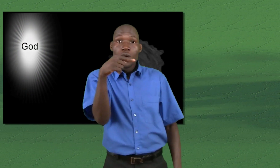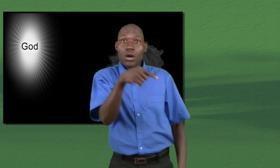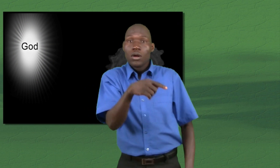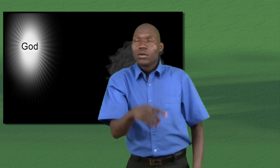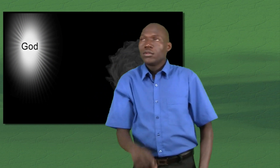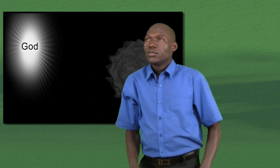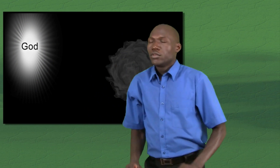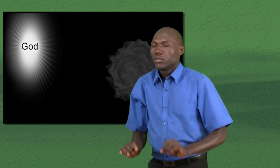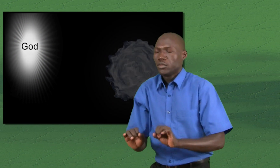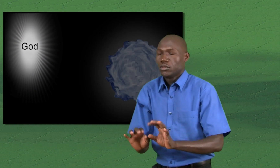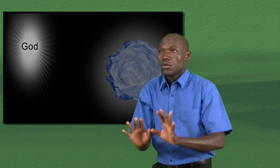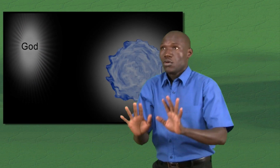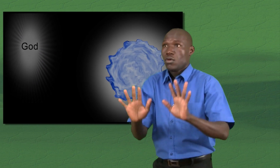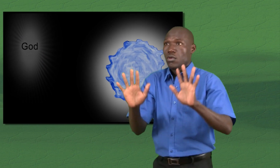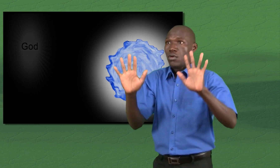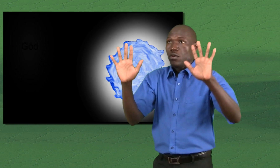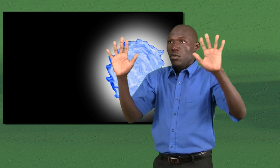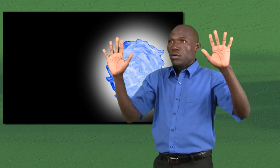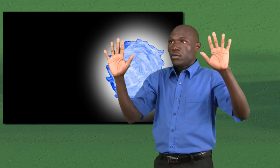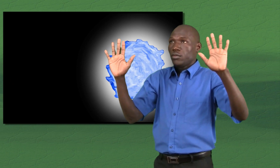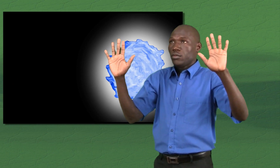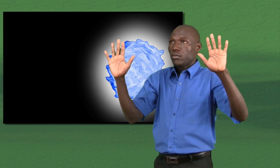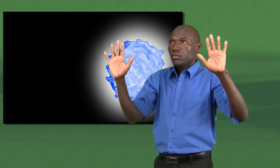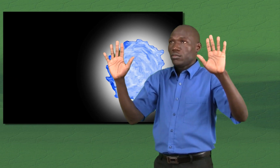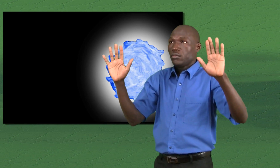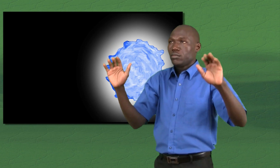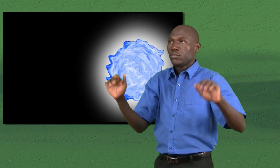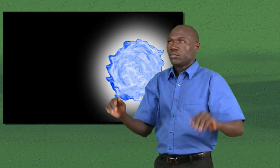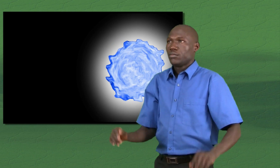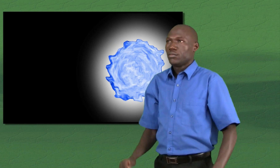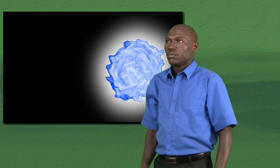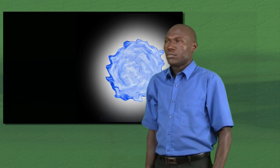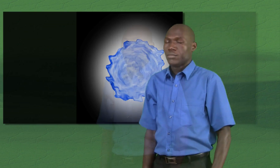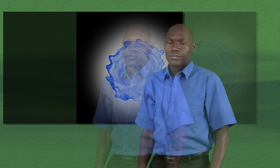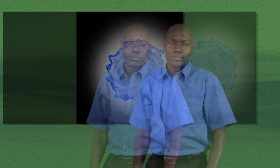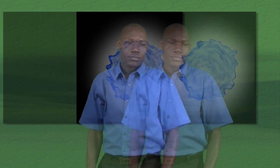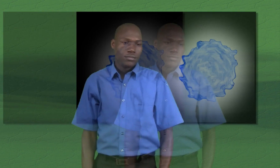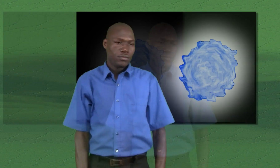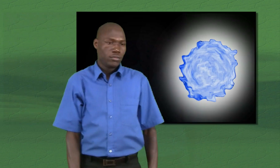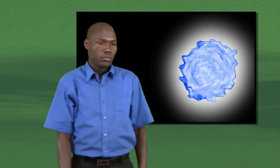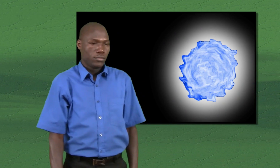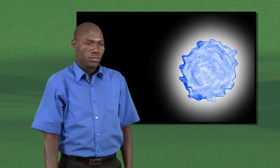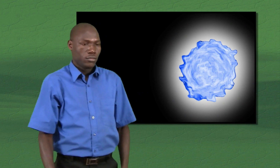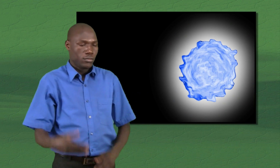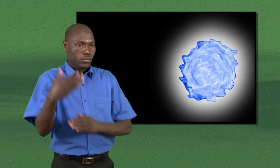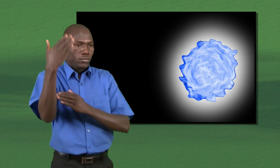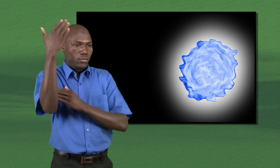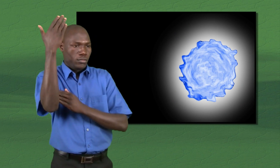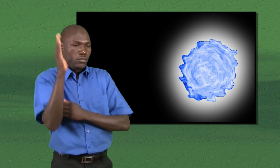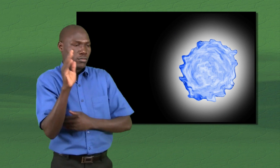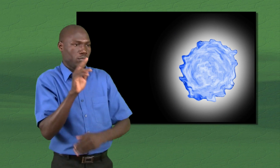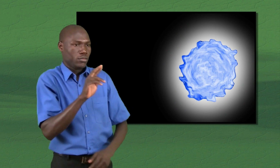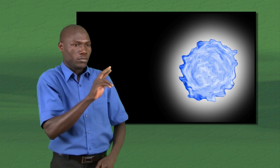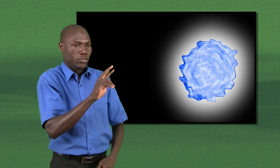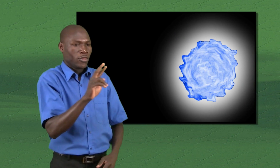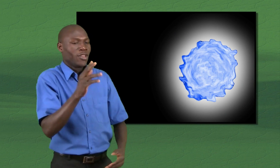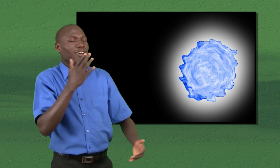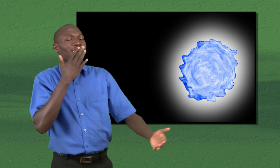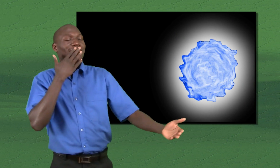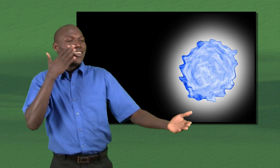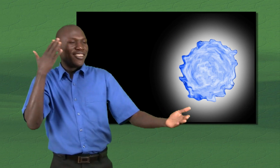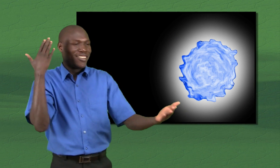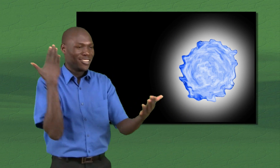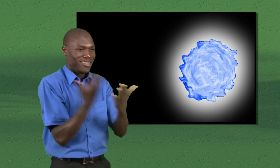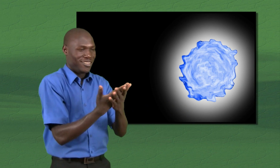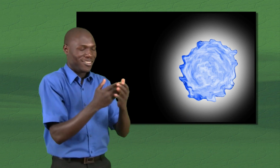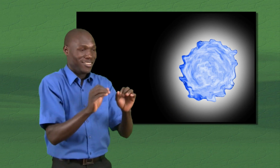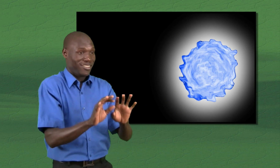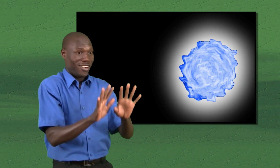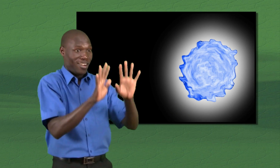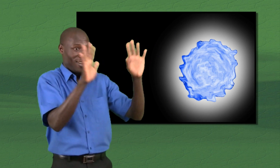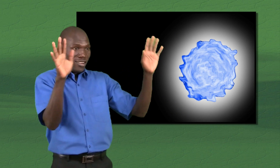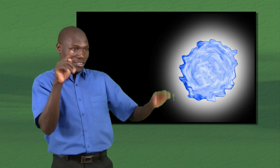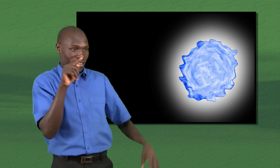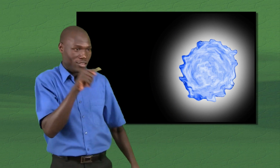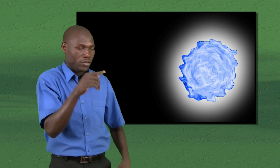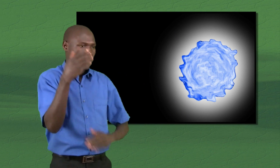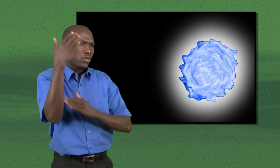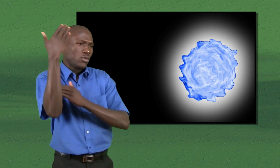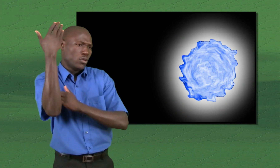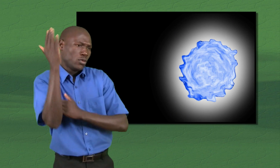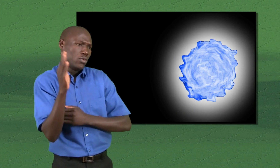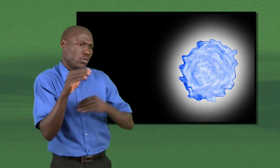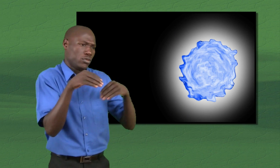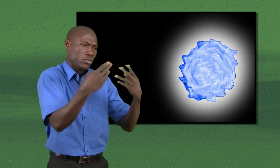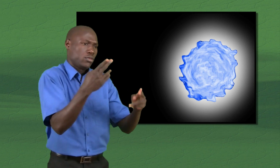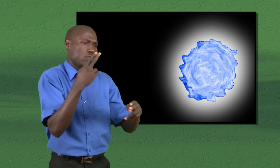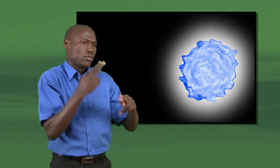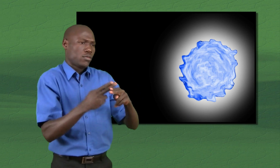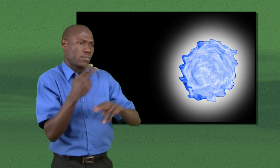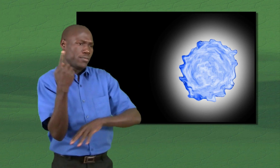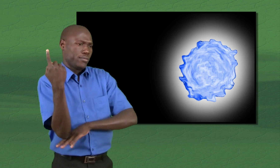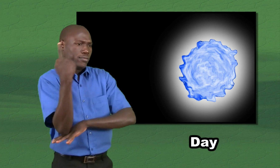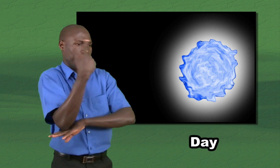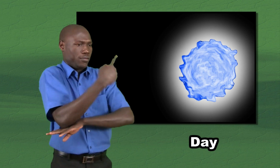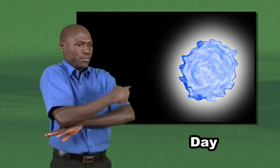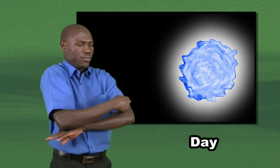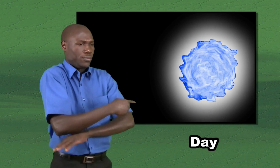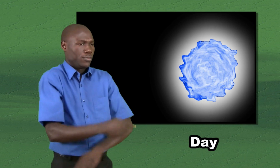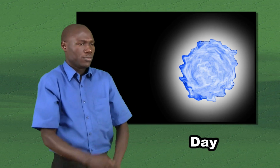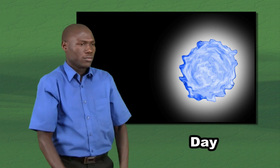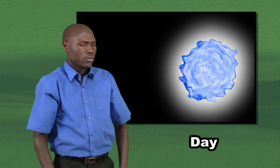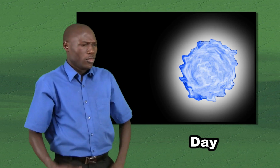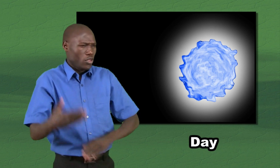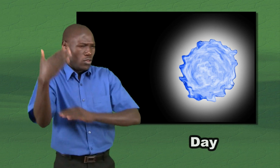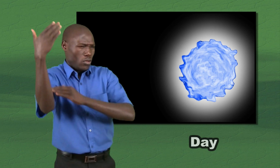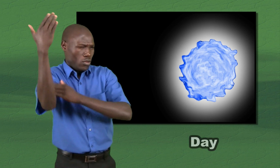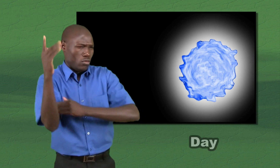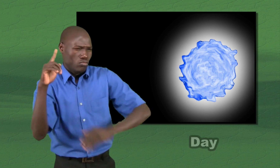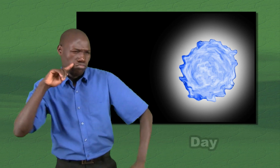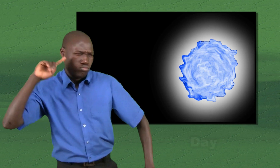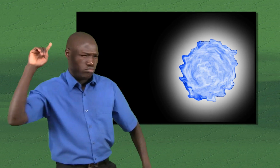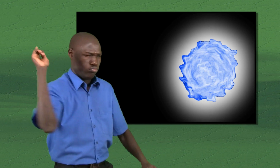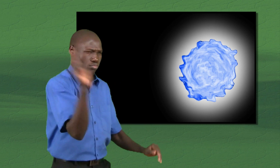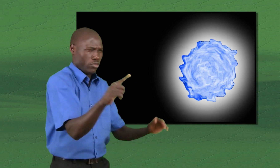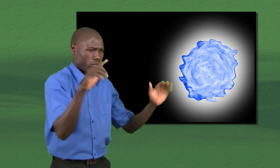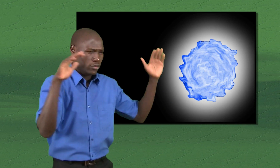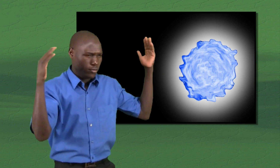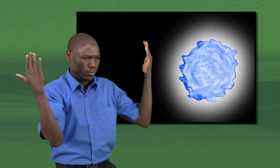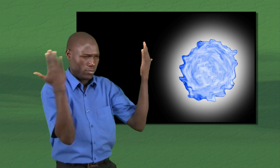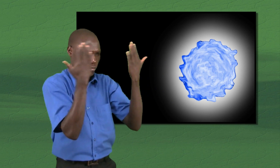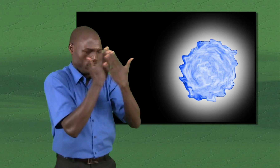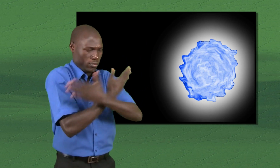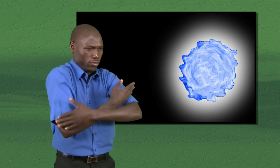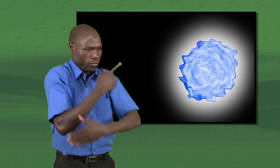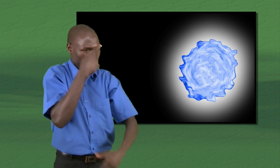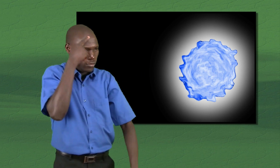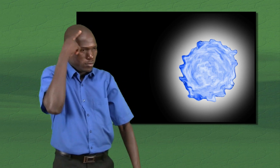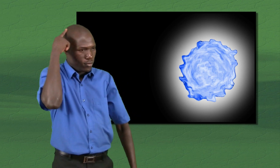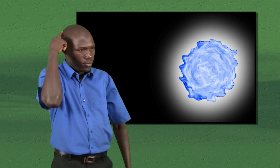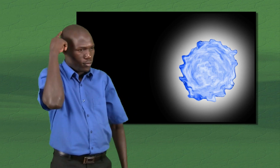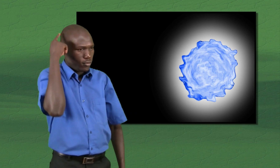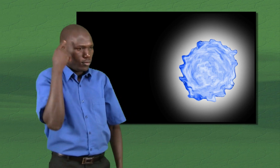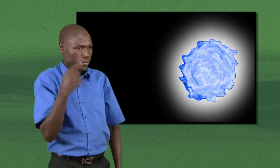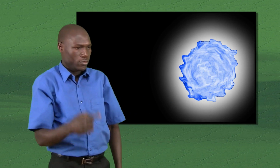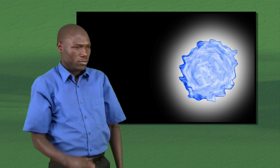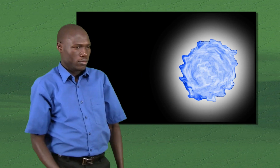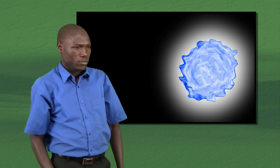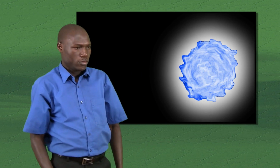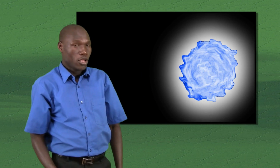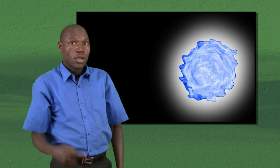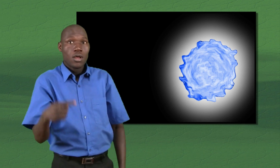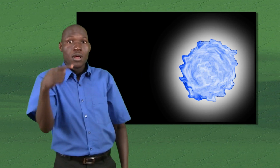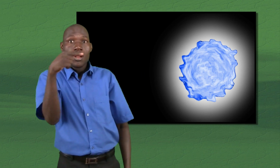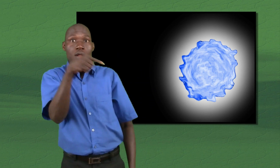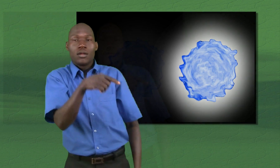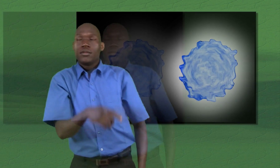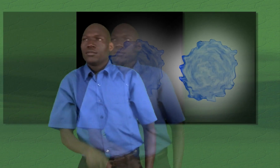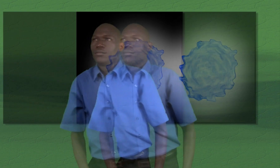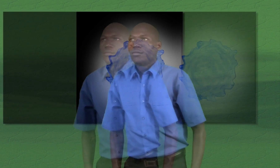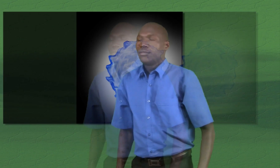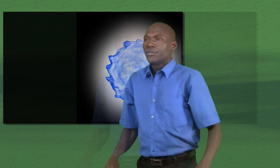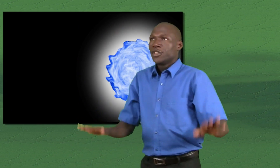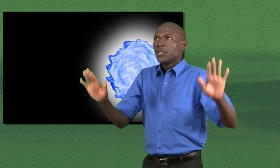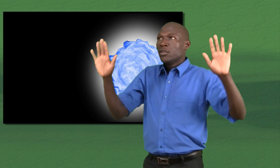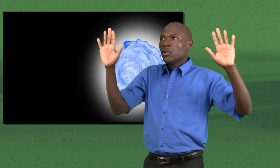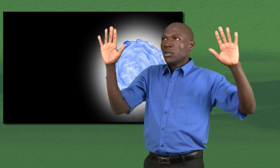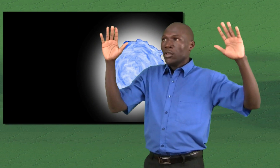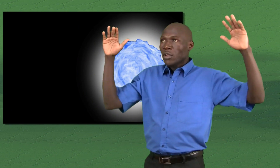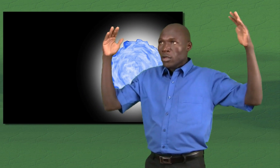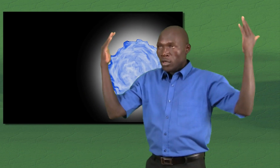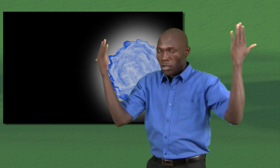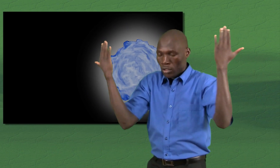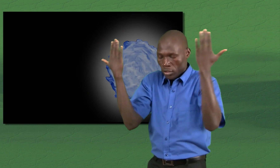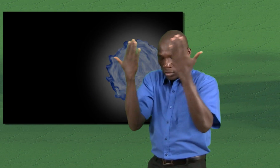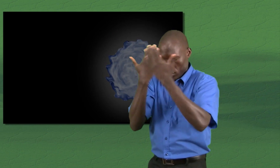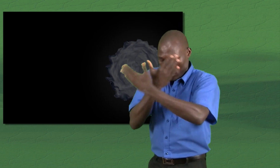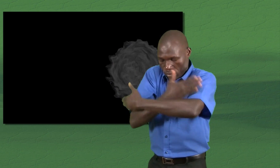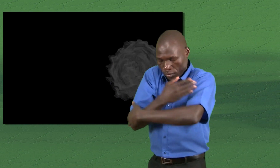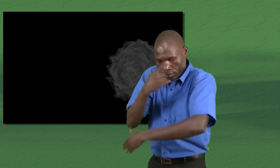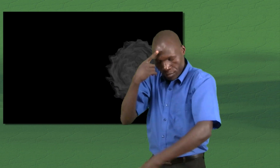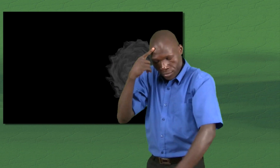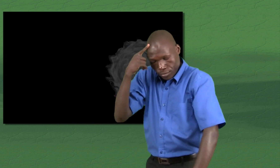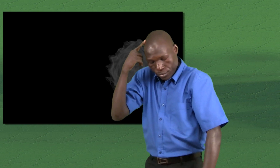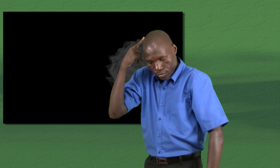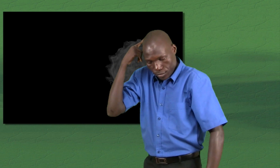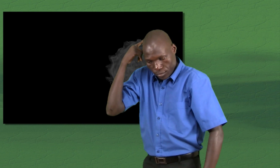And God saw that the light was good, and He separated the light from the darkness.